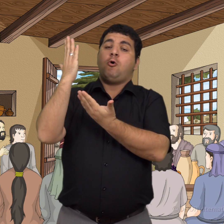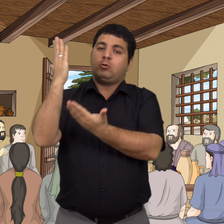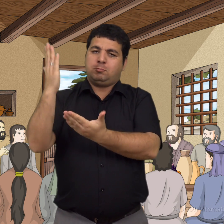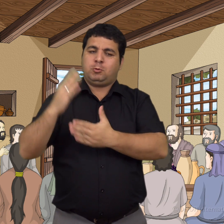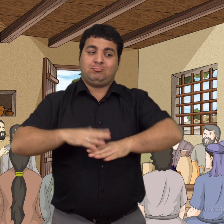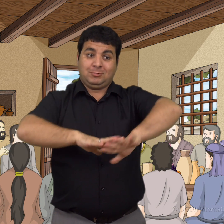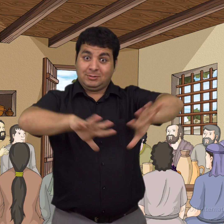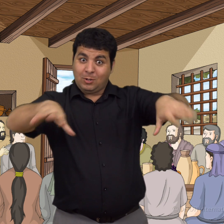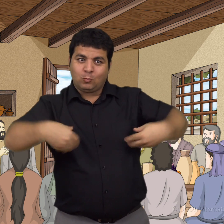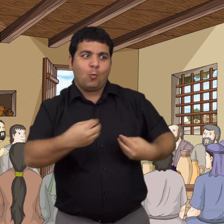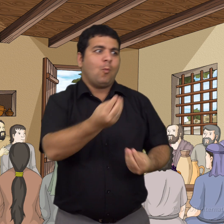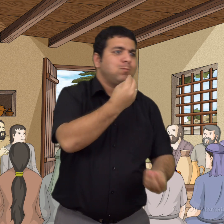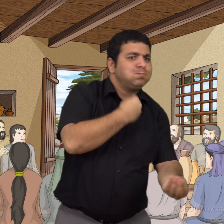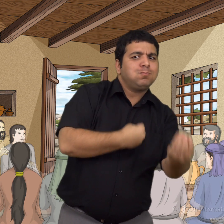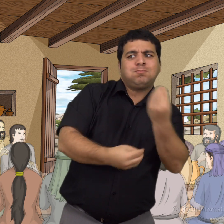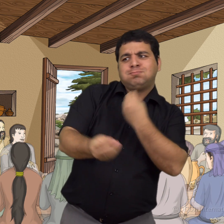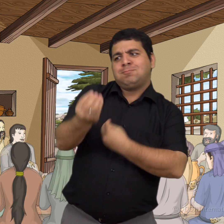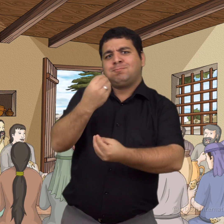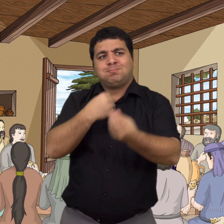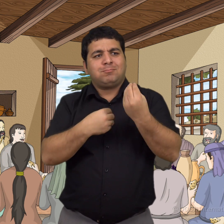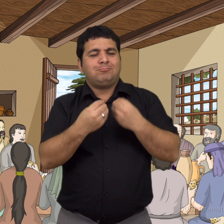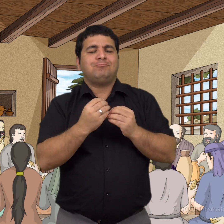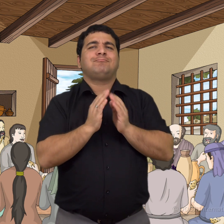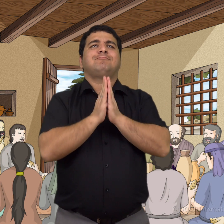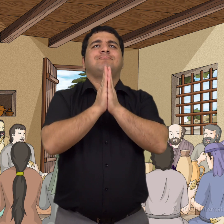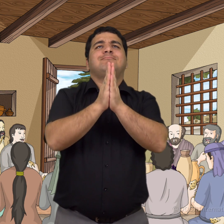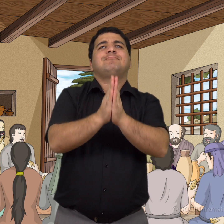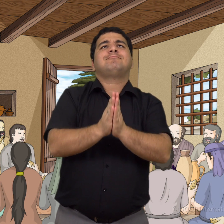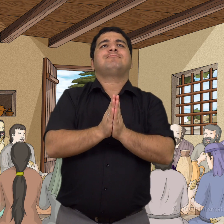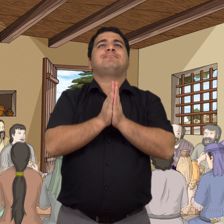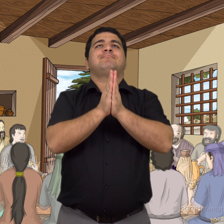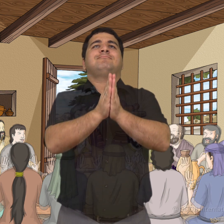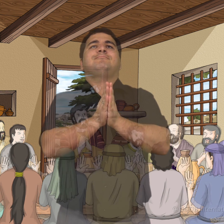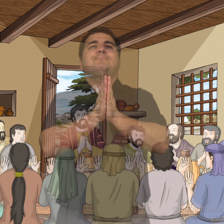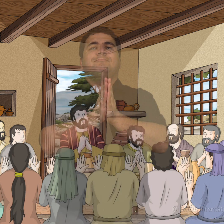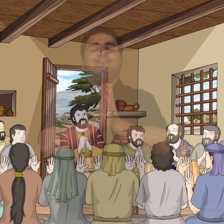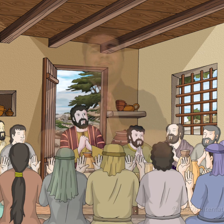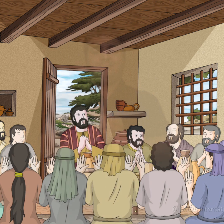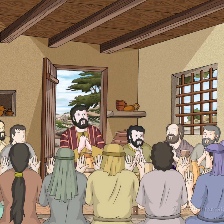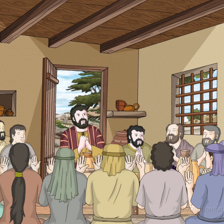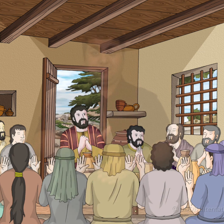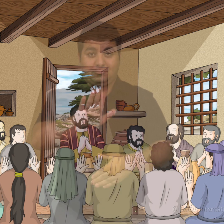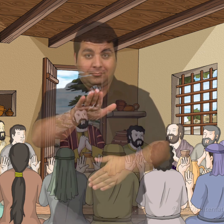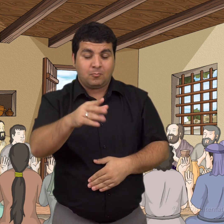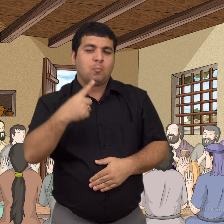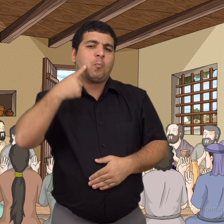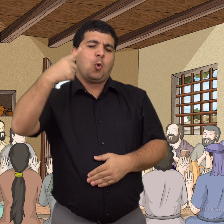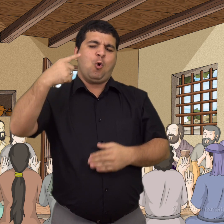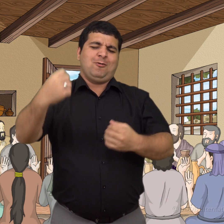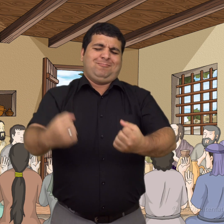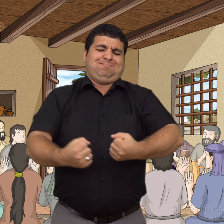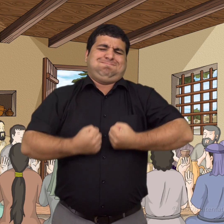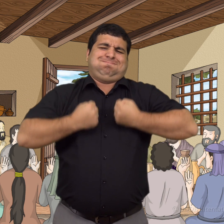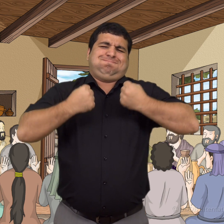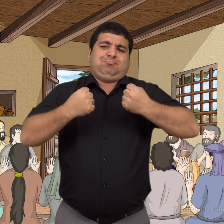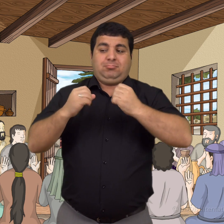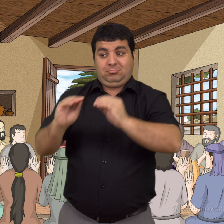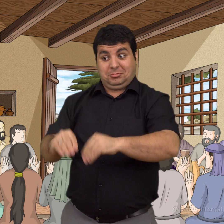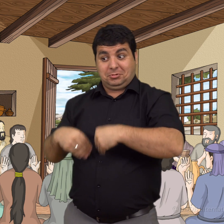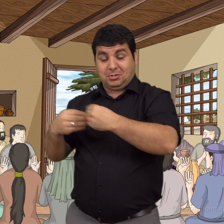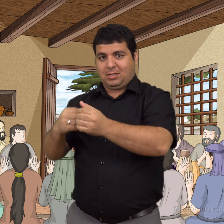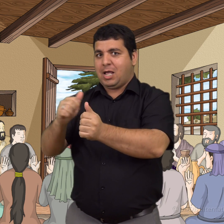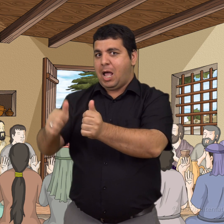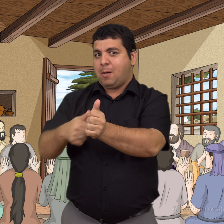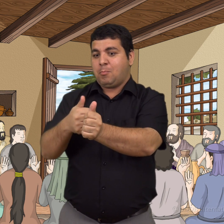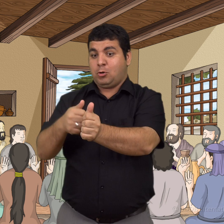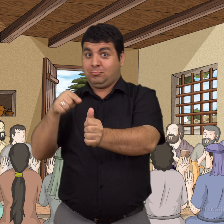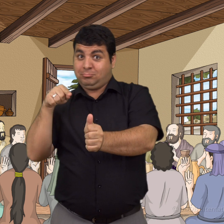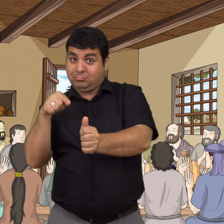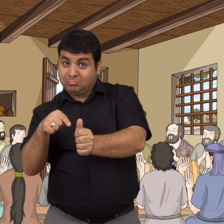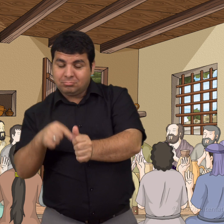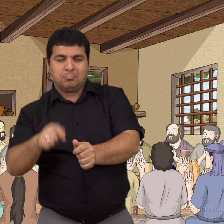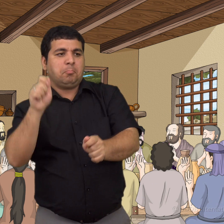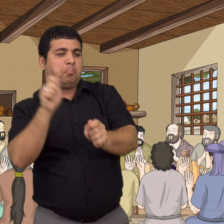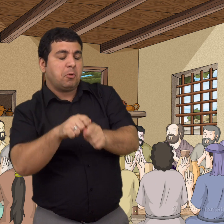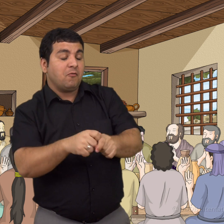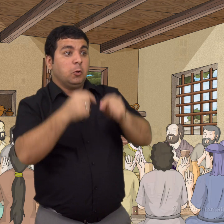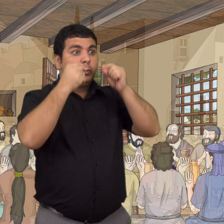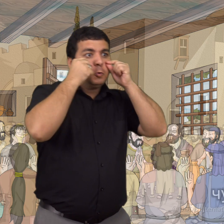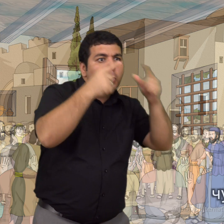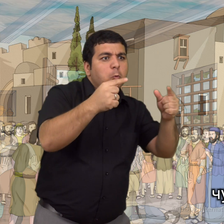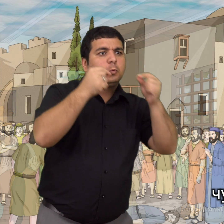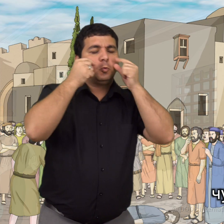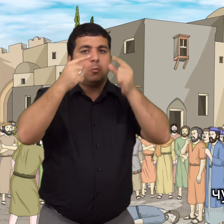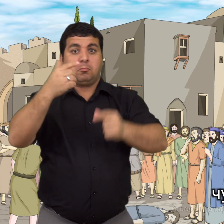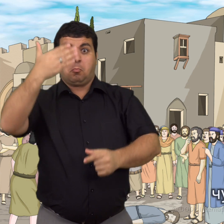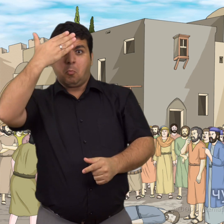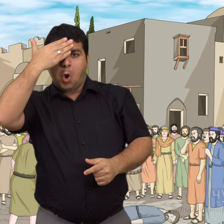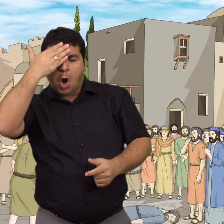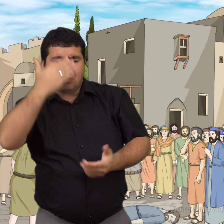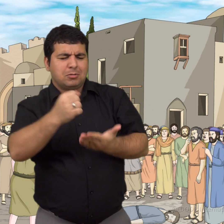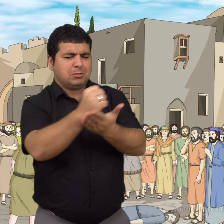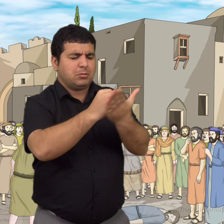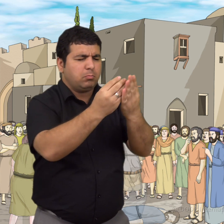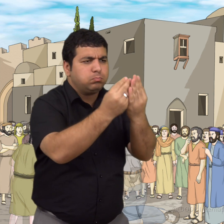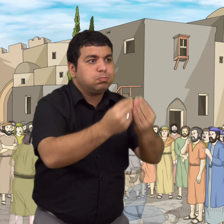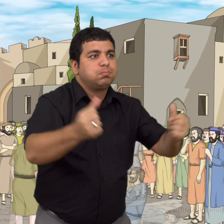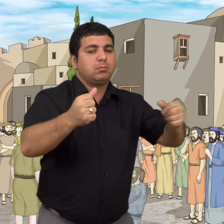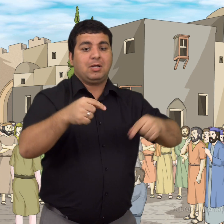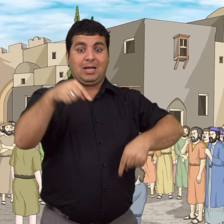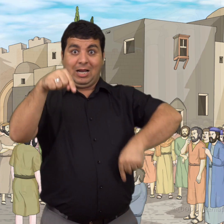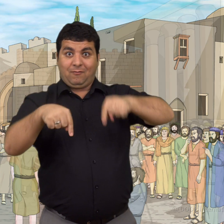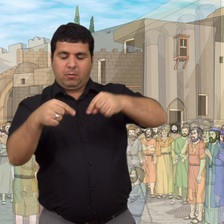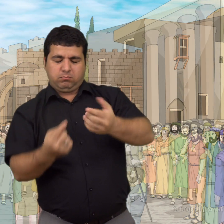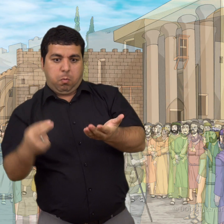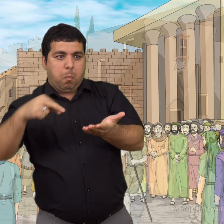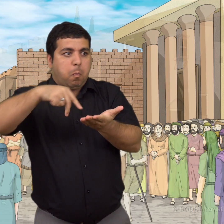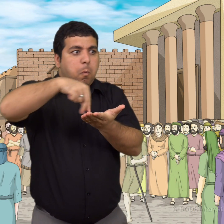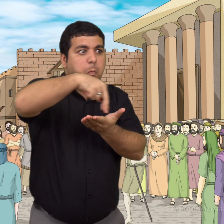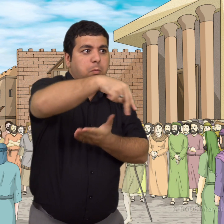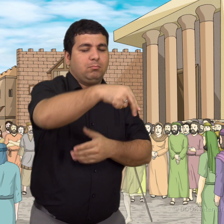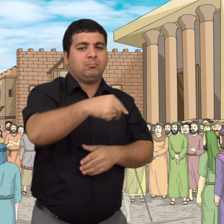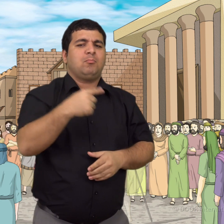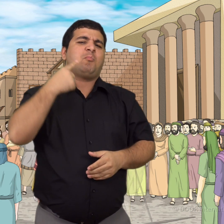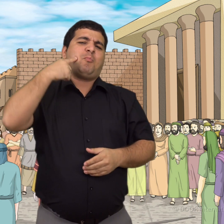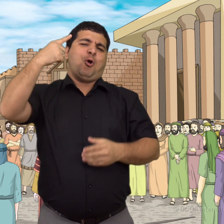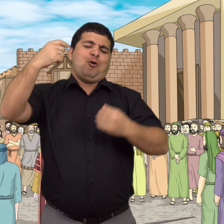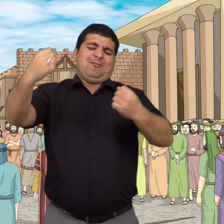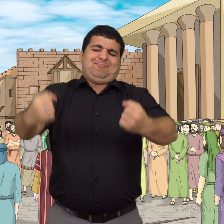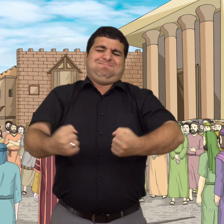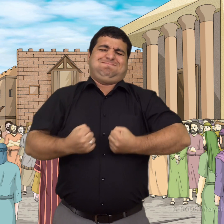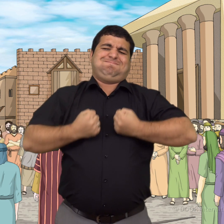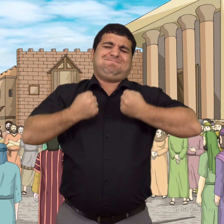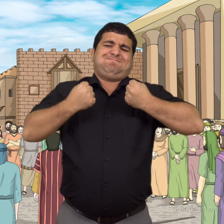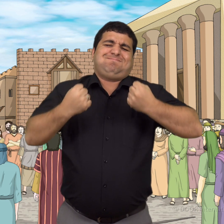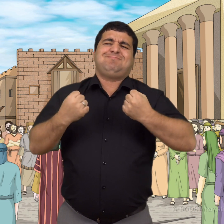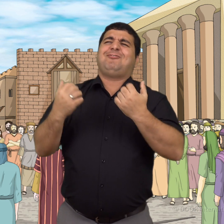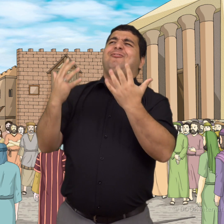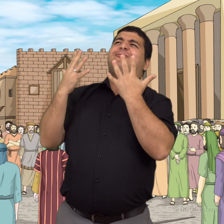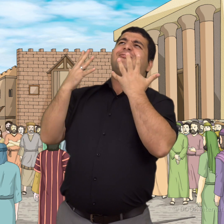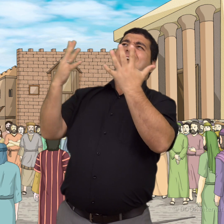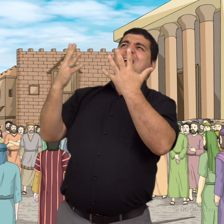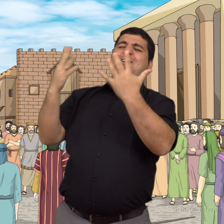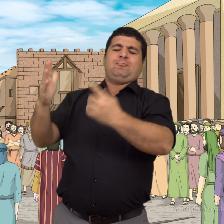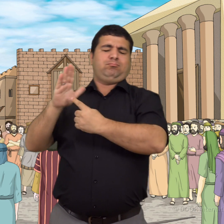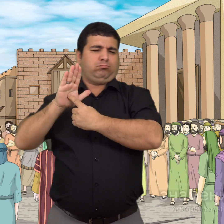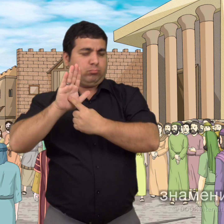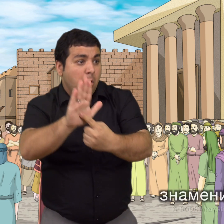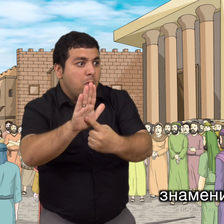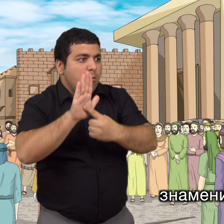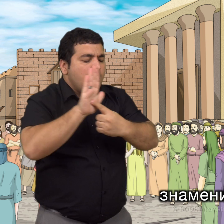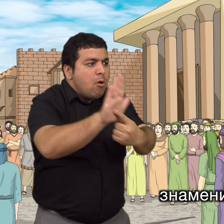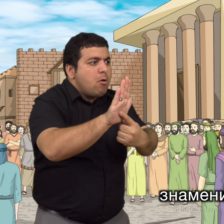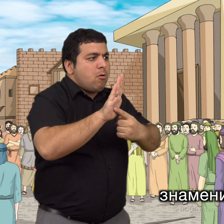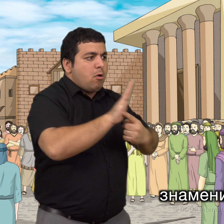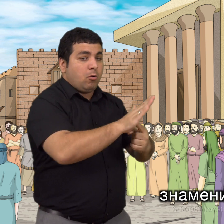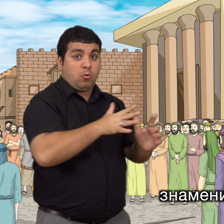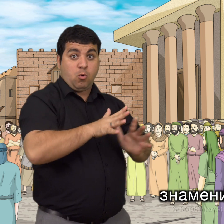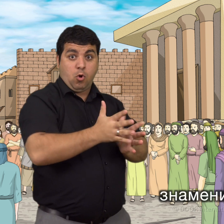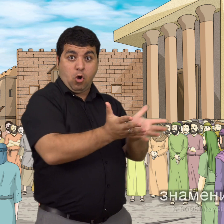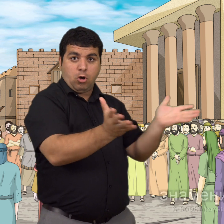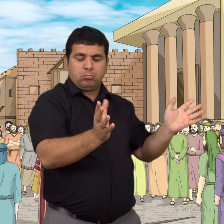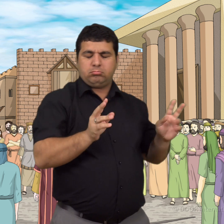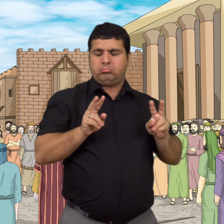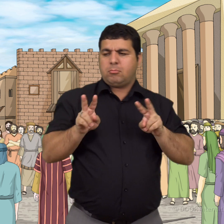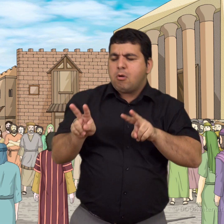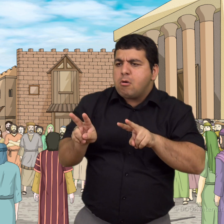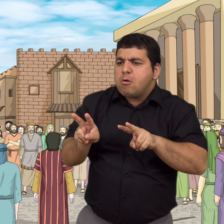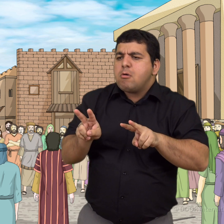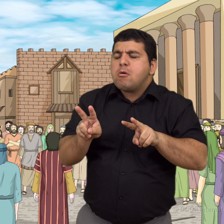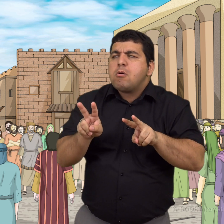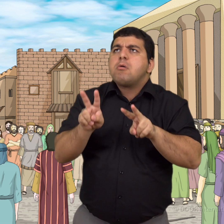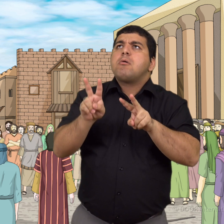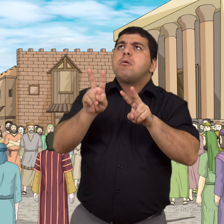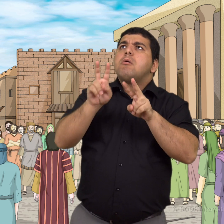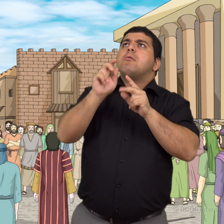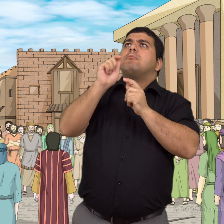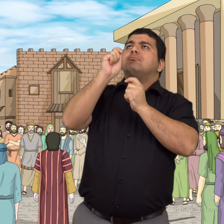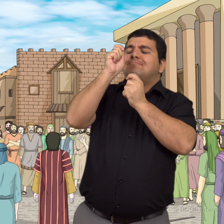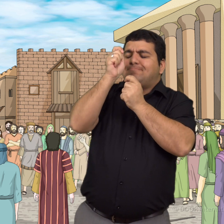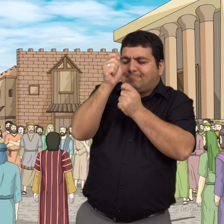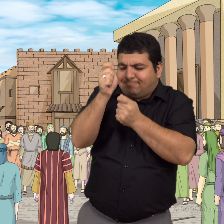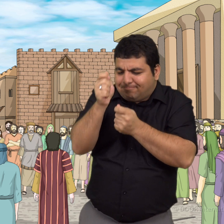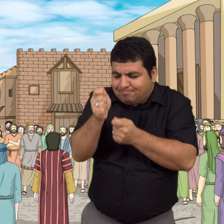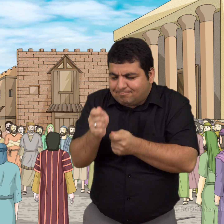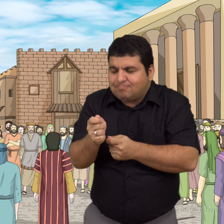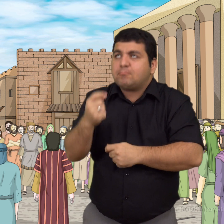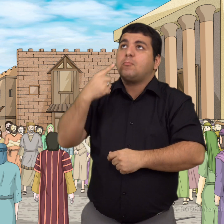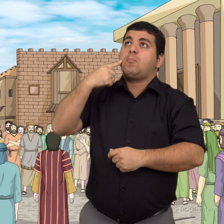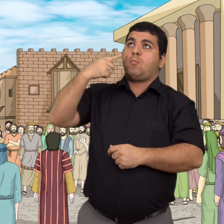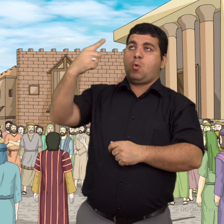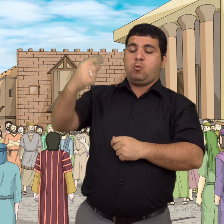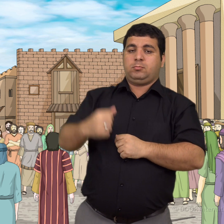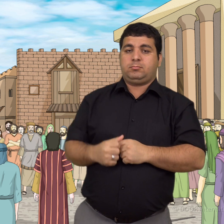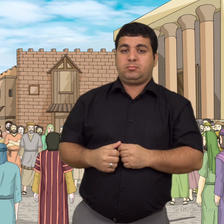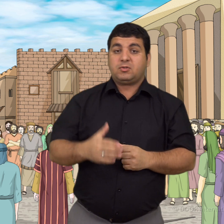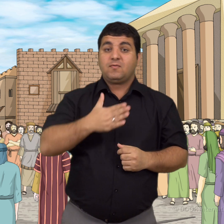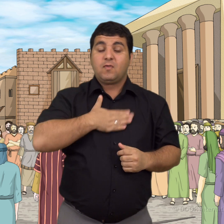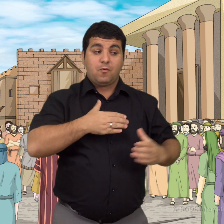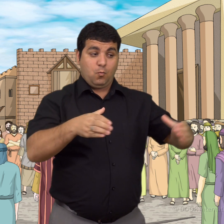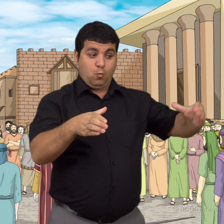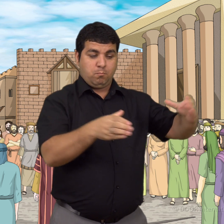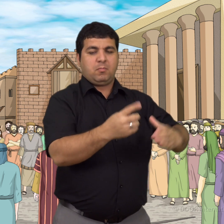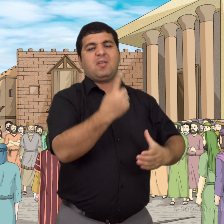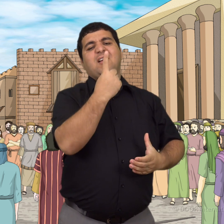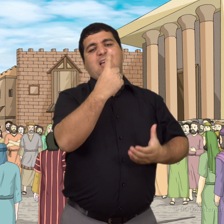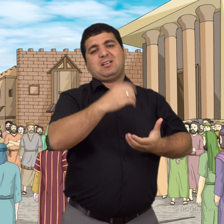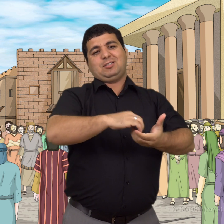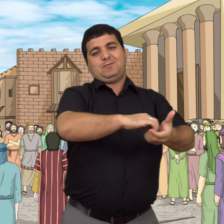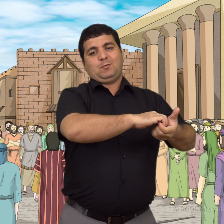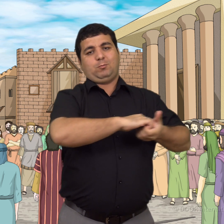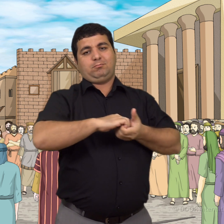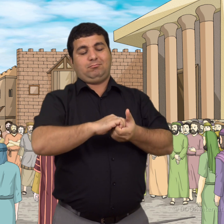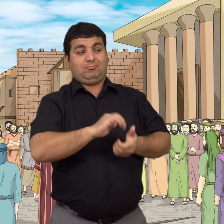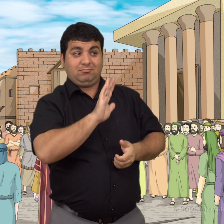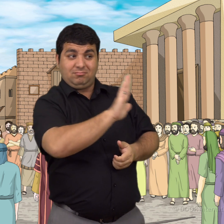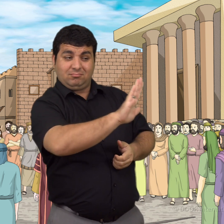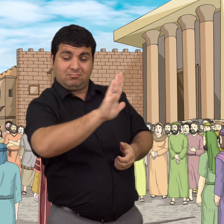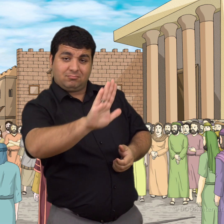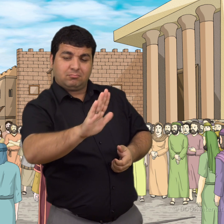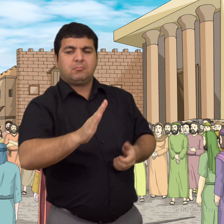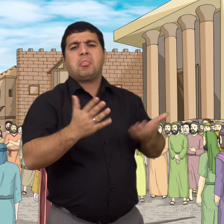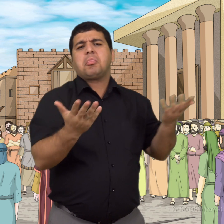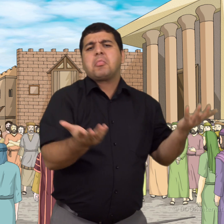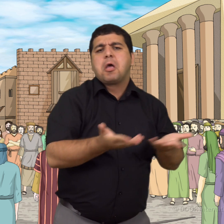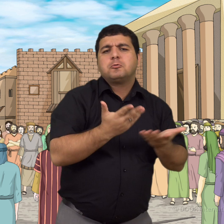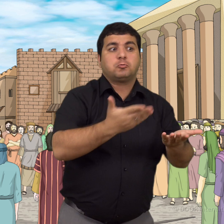A sense of awe came over everyone, and the apostles performed many wonders and signs.